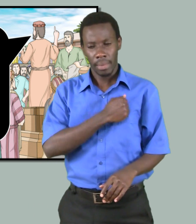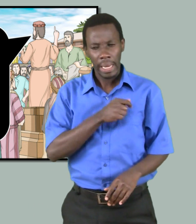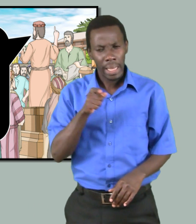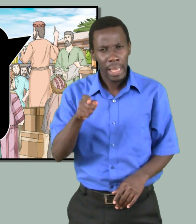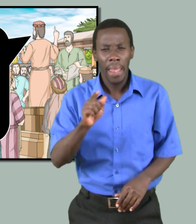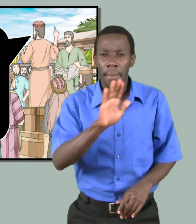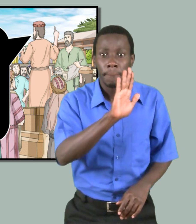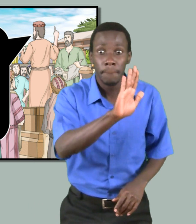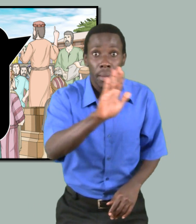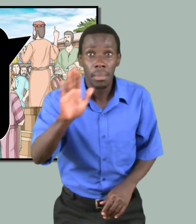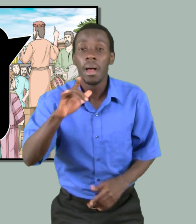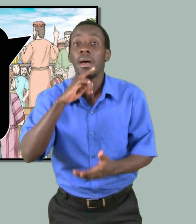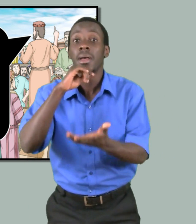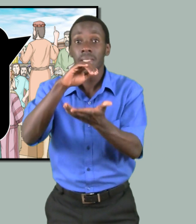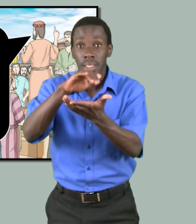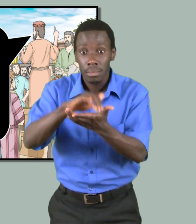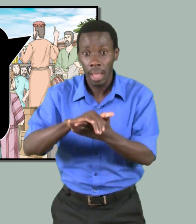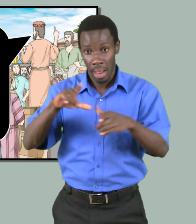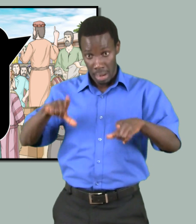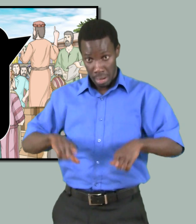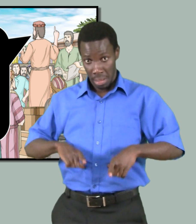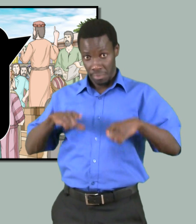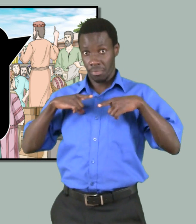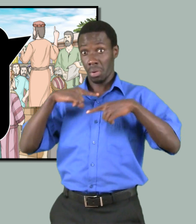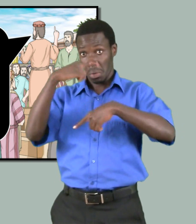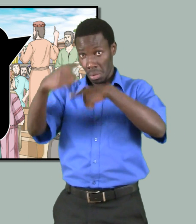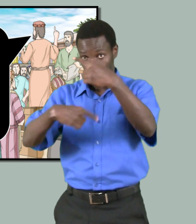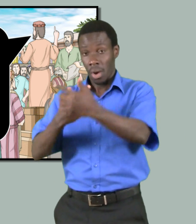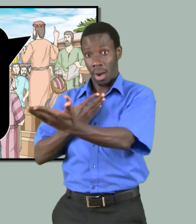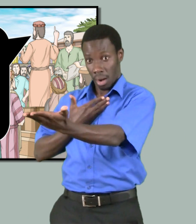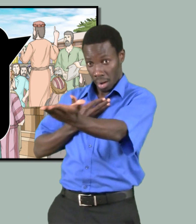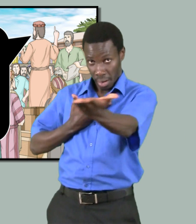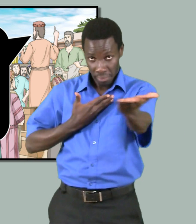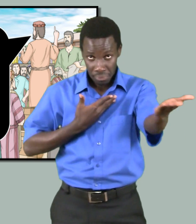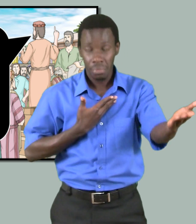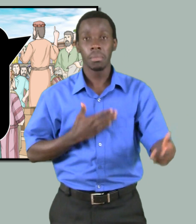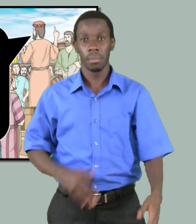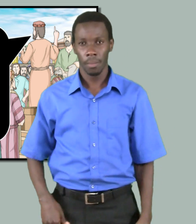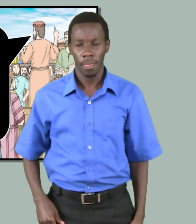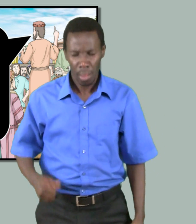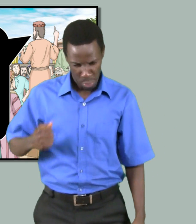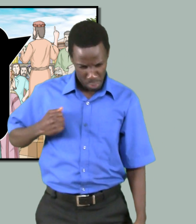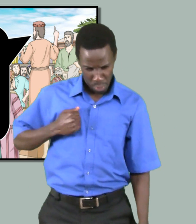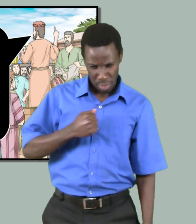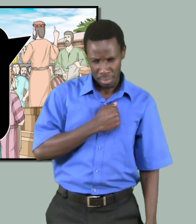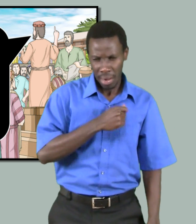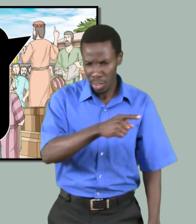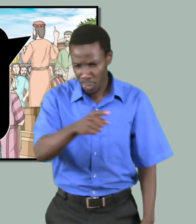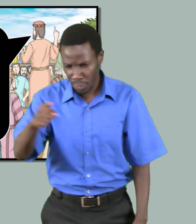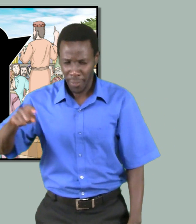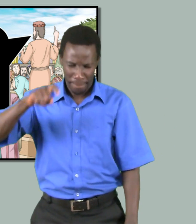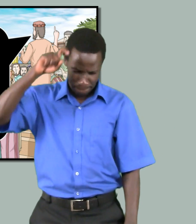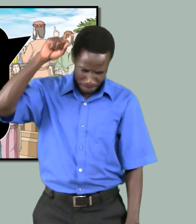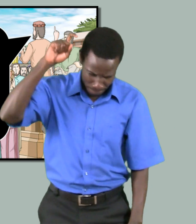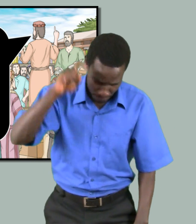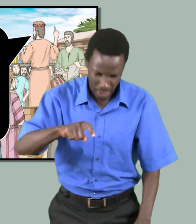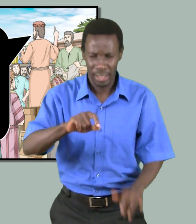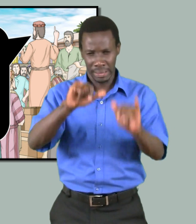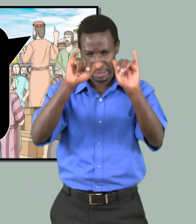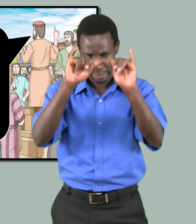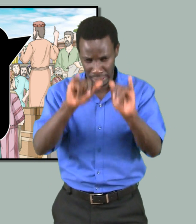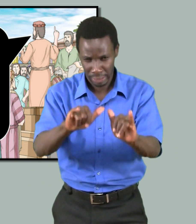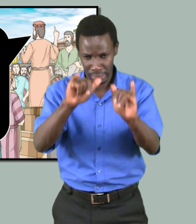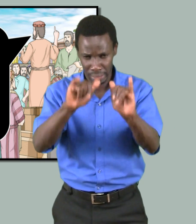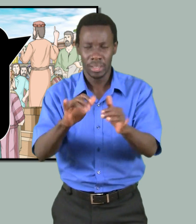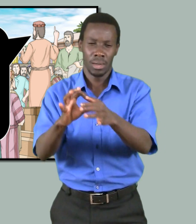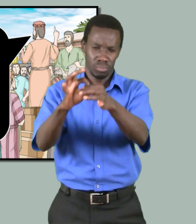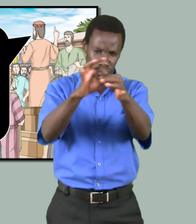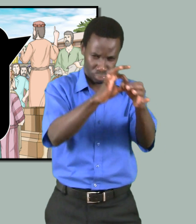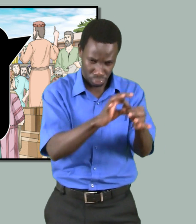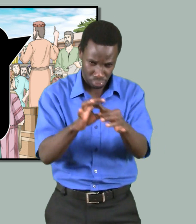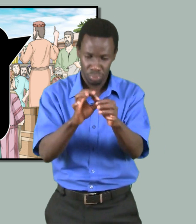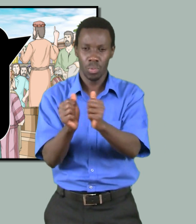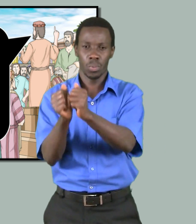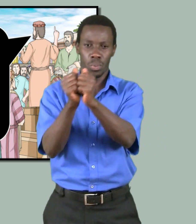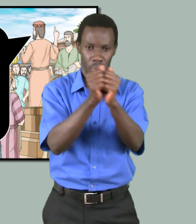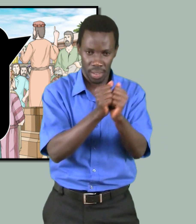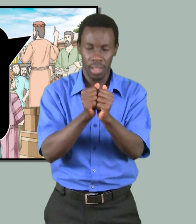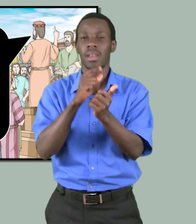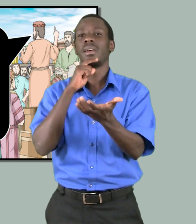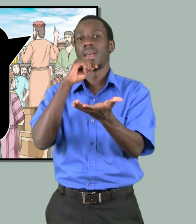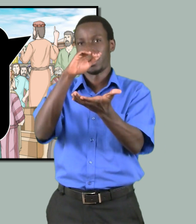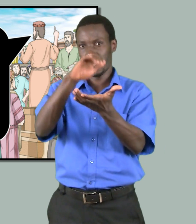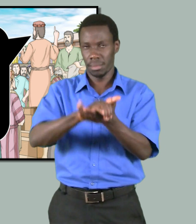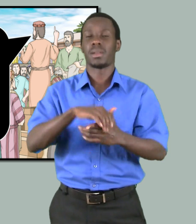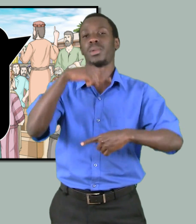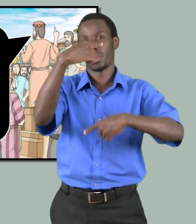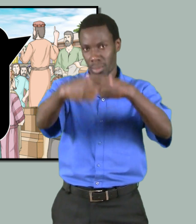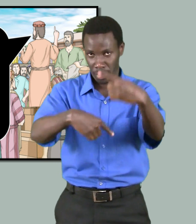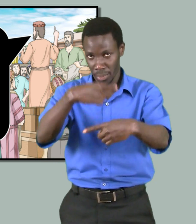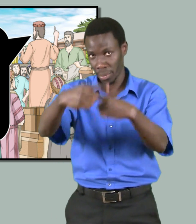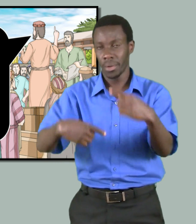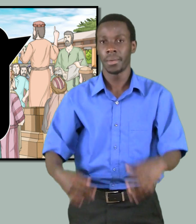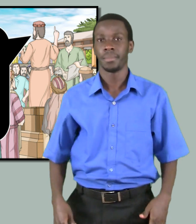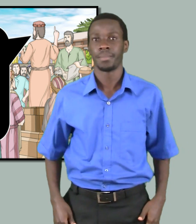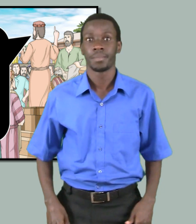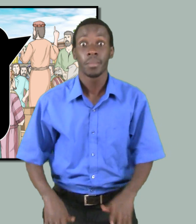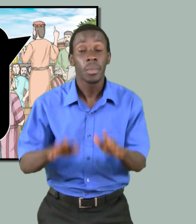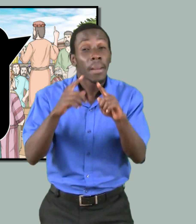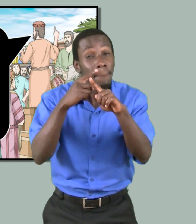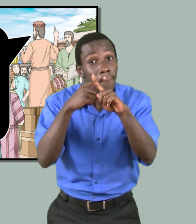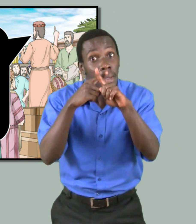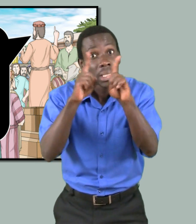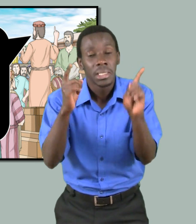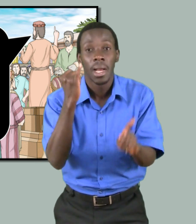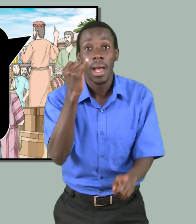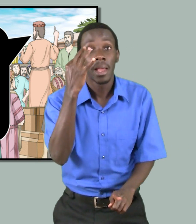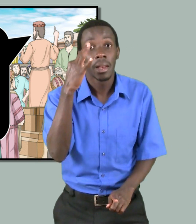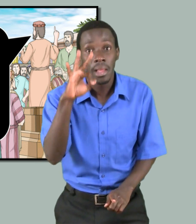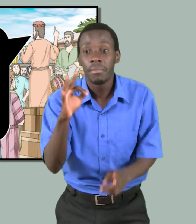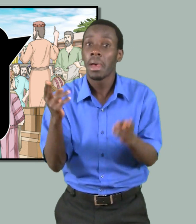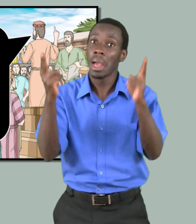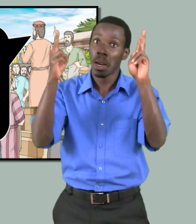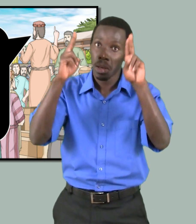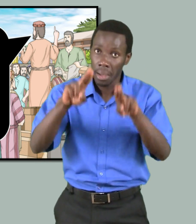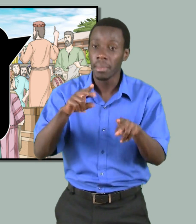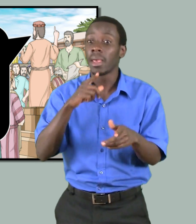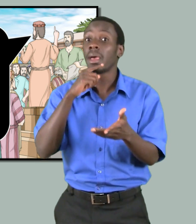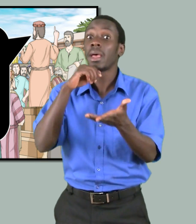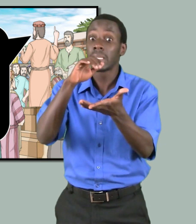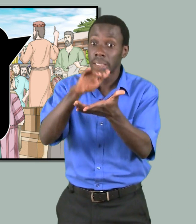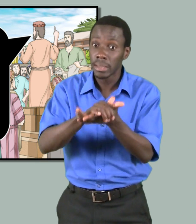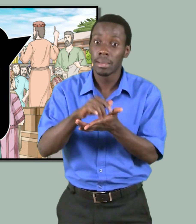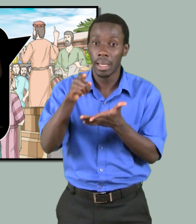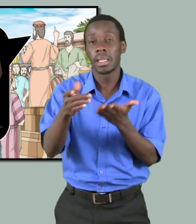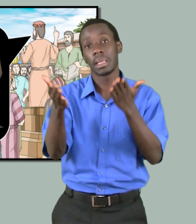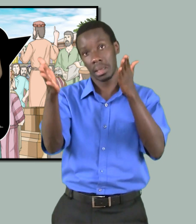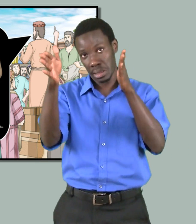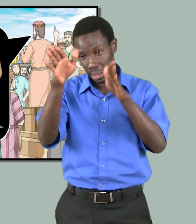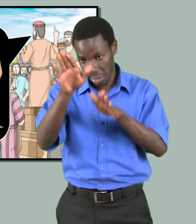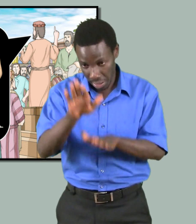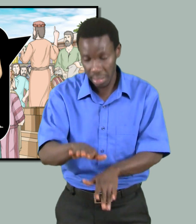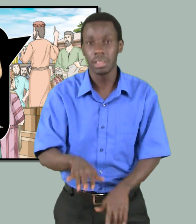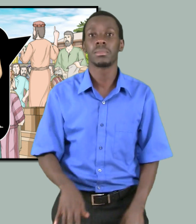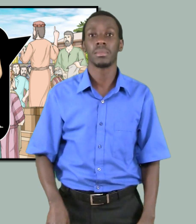A wife is bound to her husband as long as he lives.